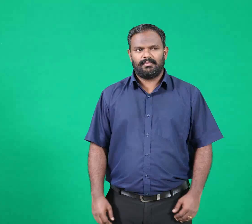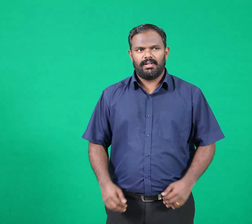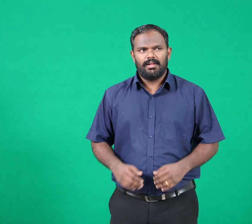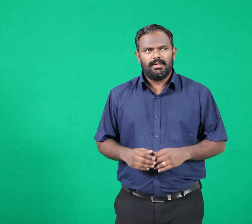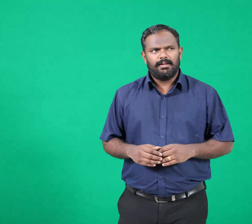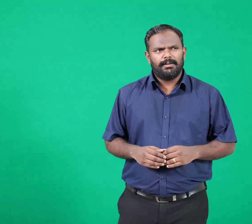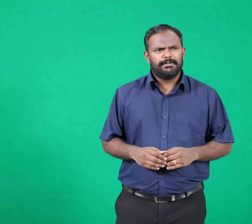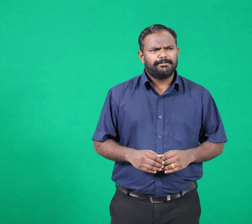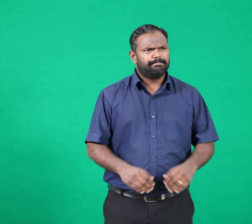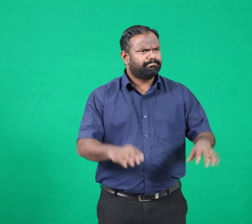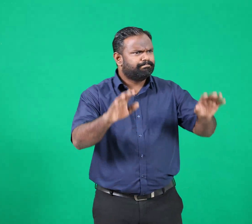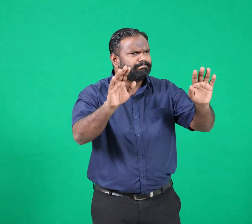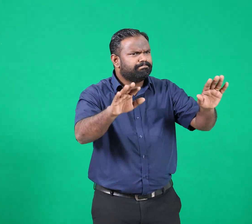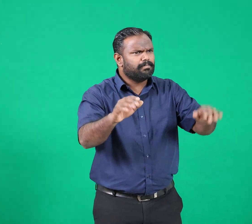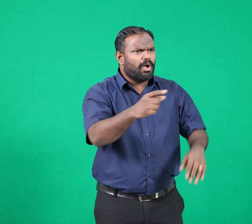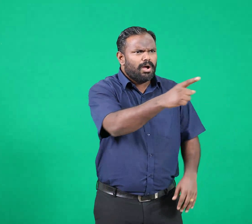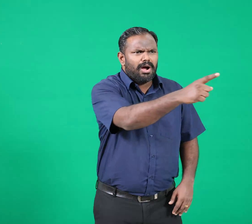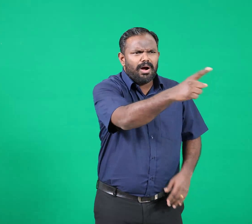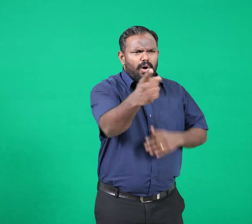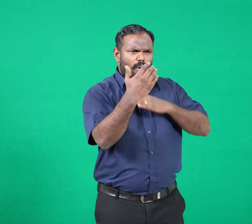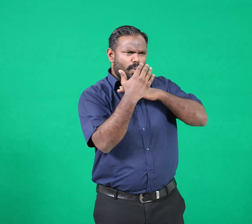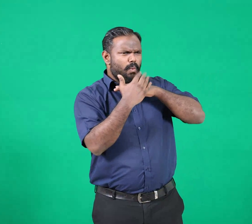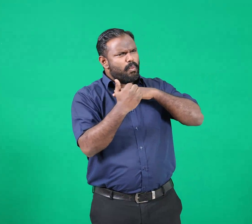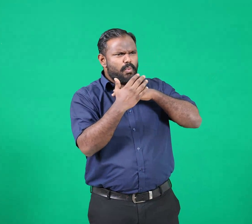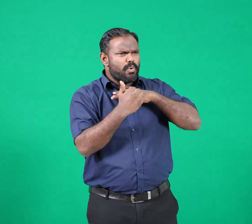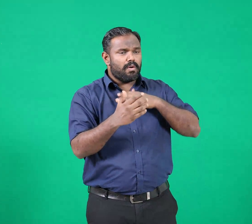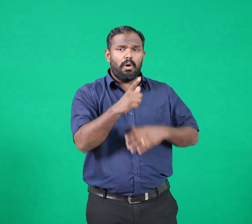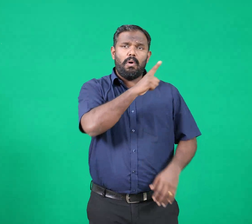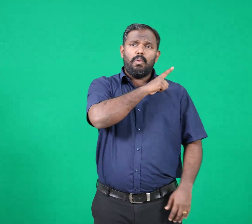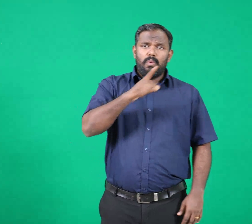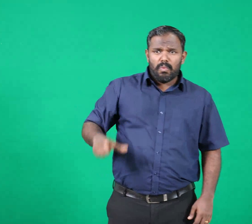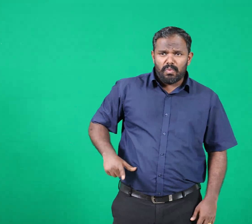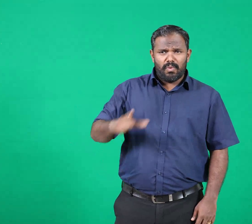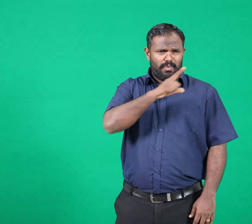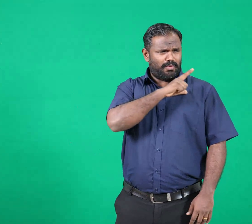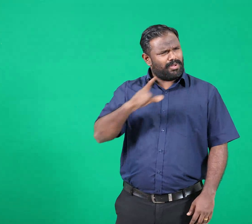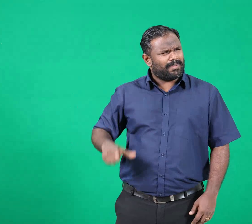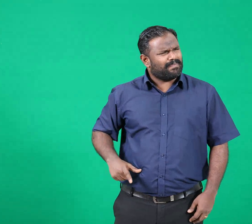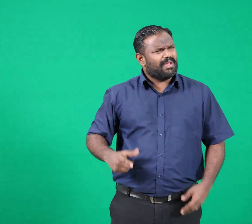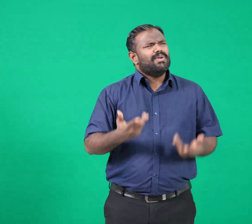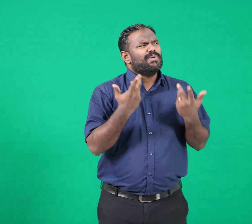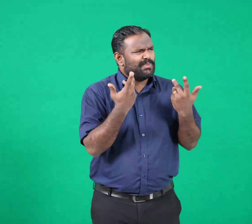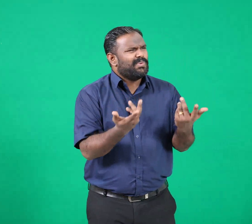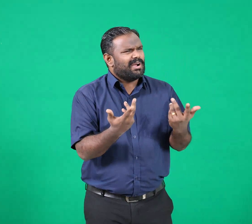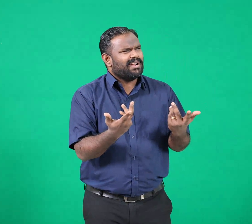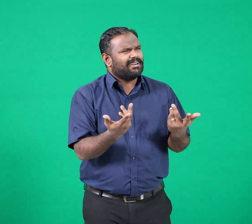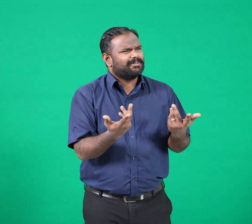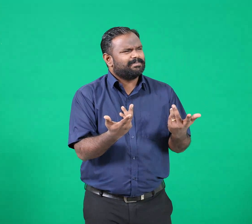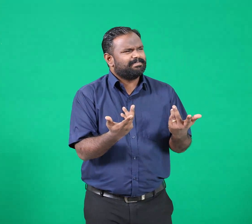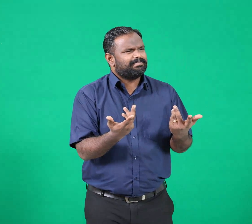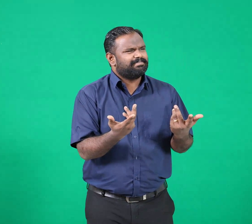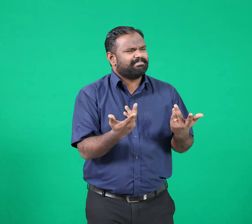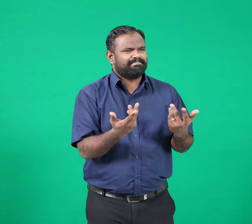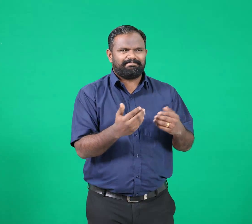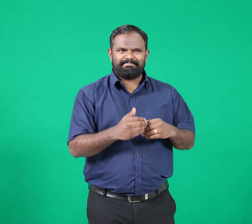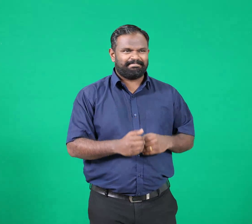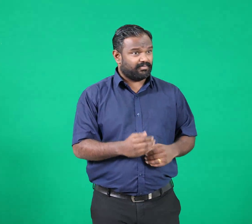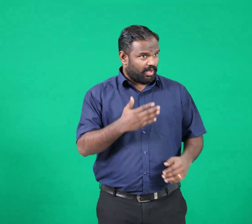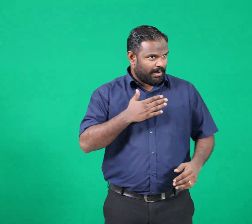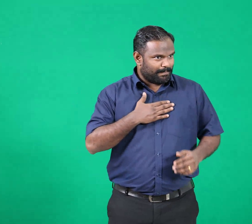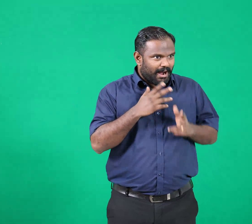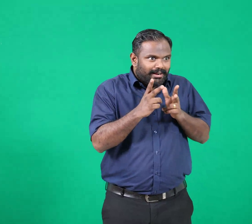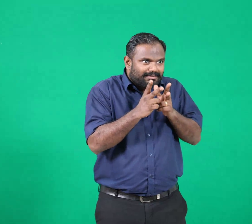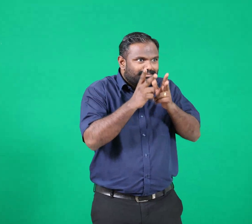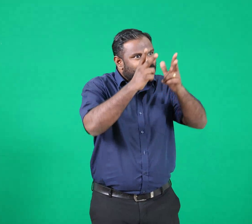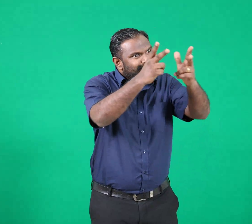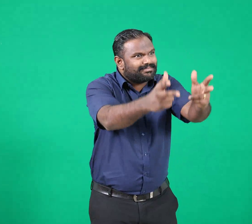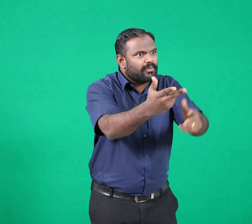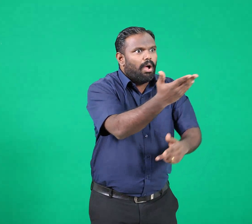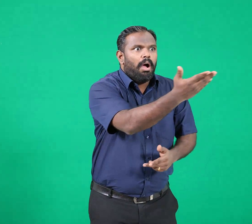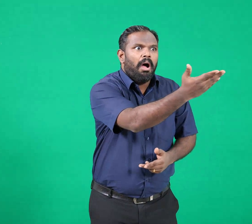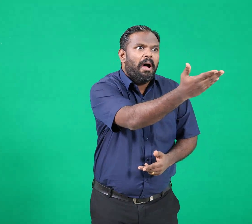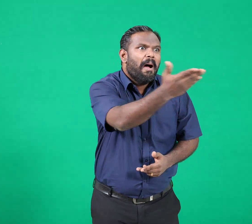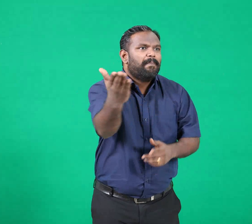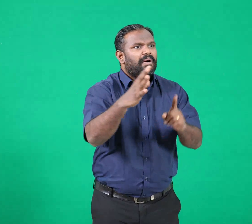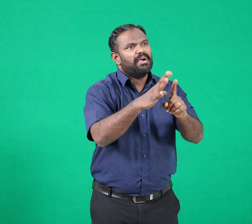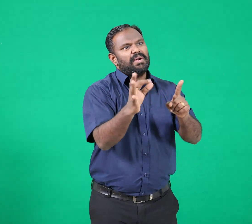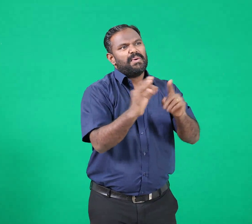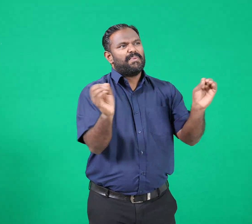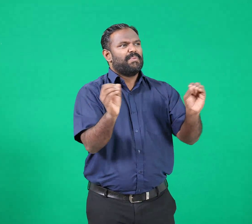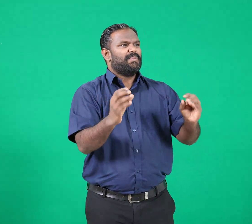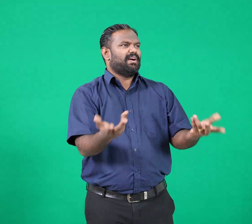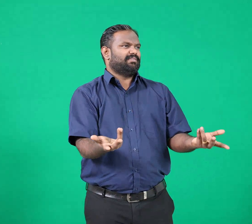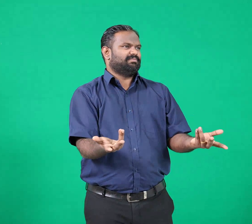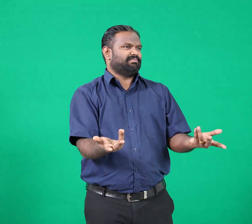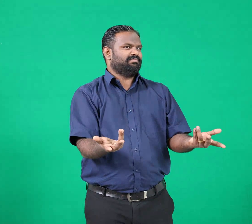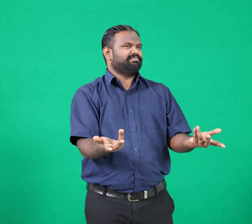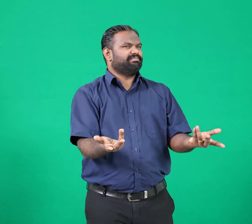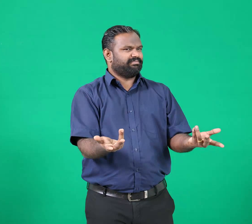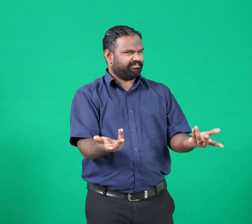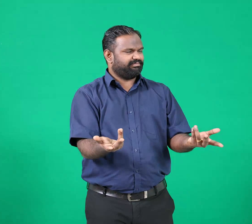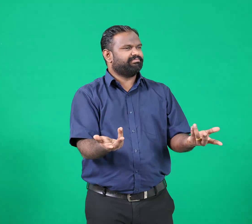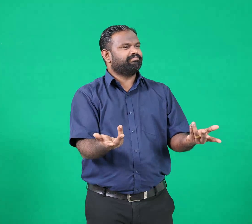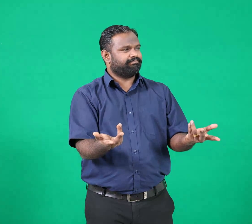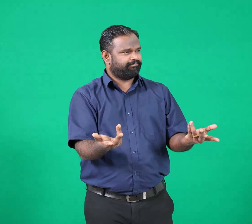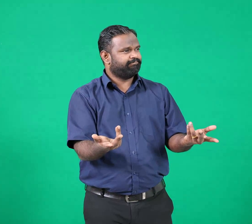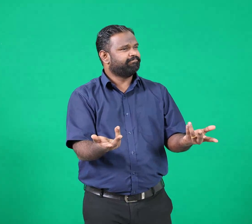Why do you call Me ' Lord, Lord,' but not do what I say?